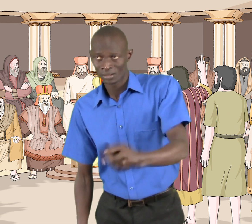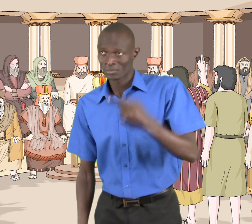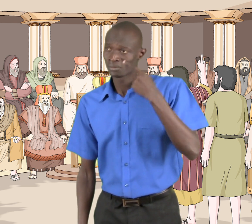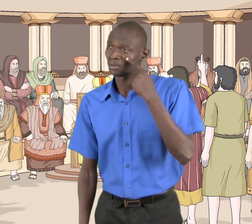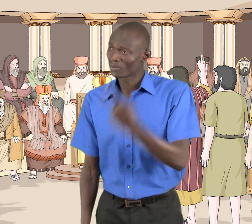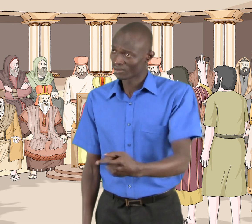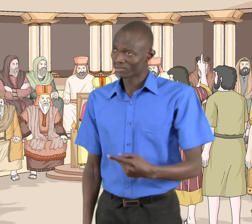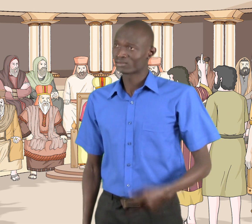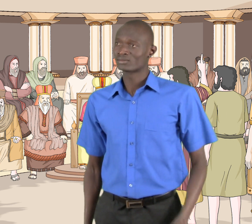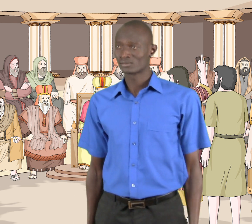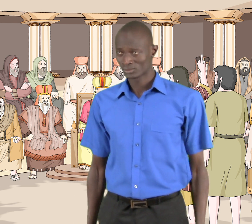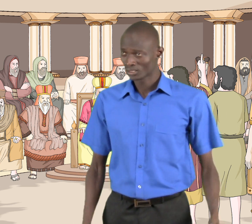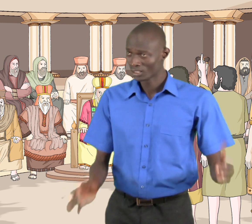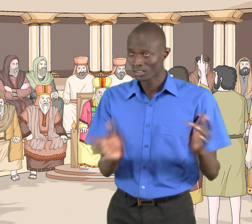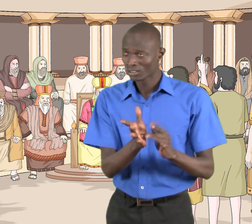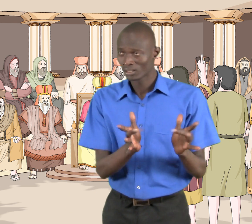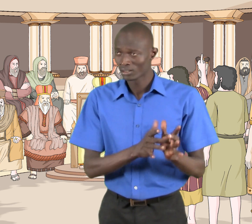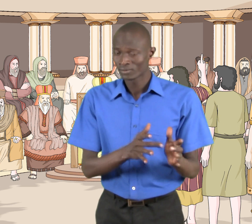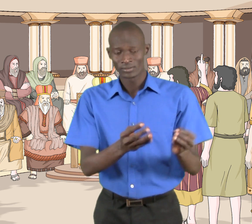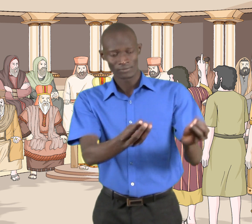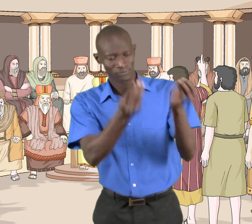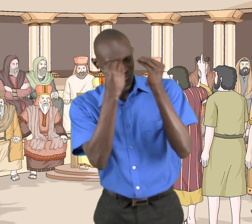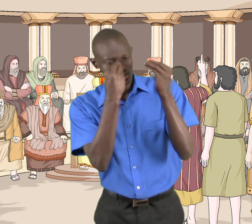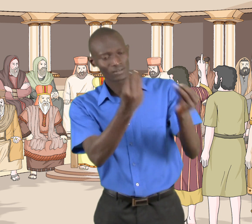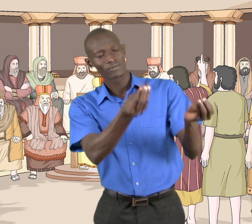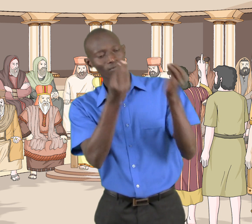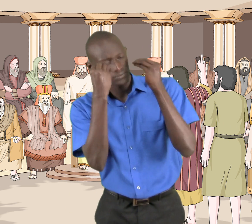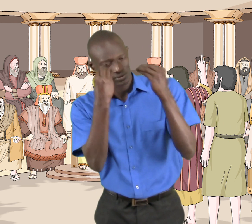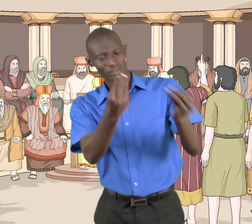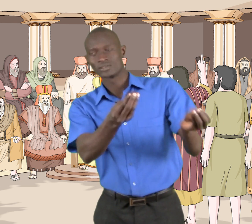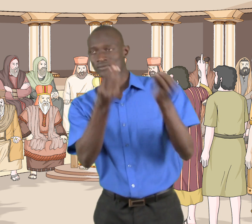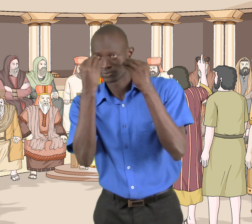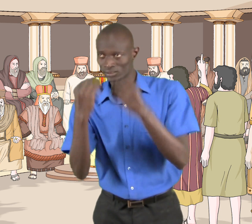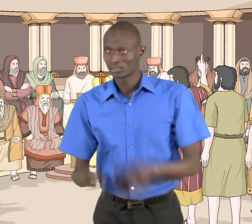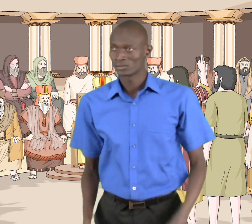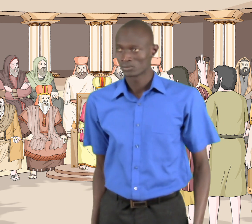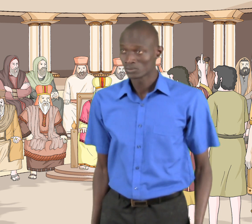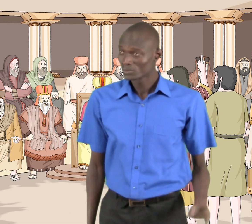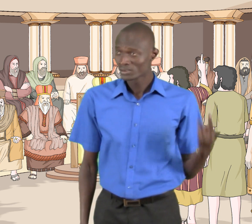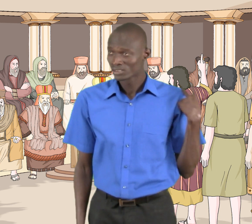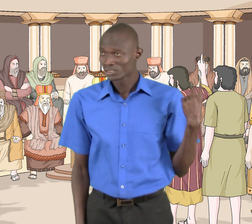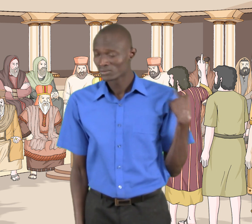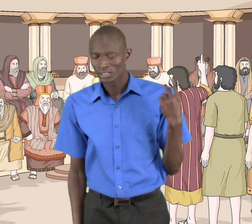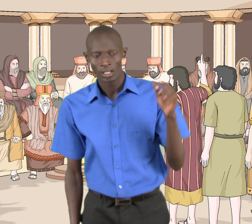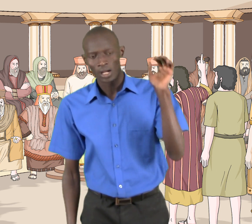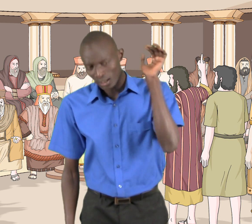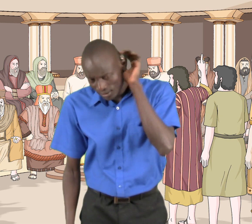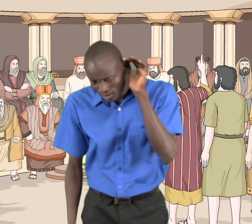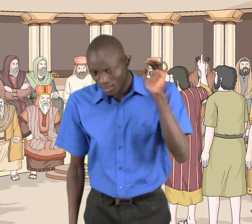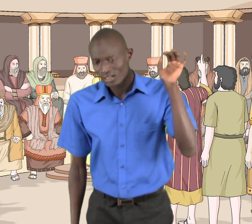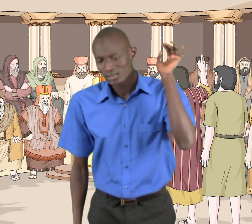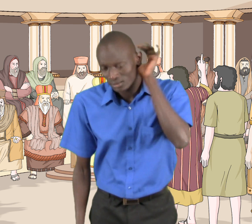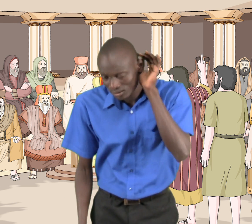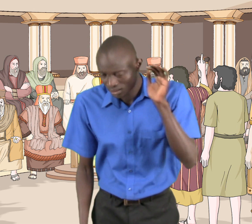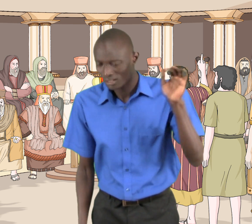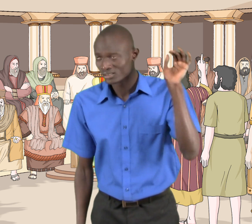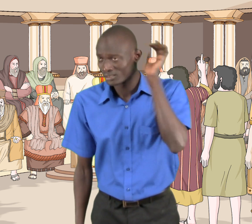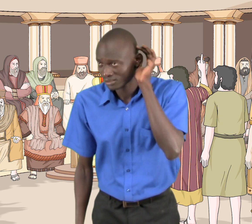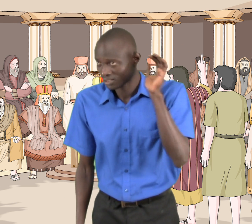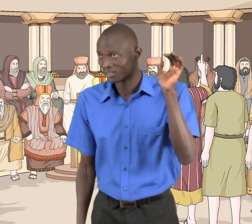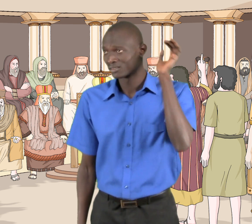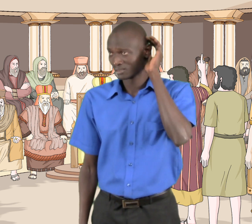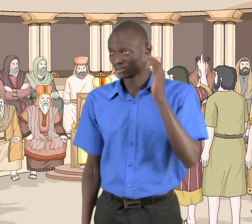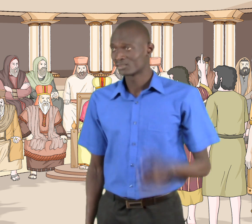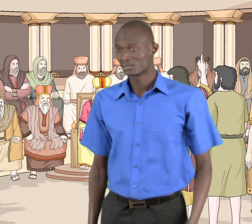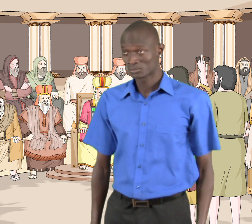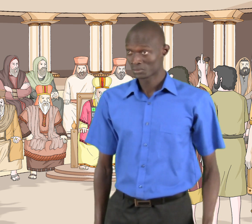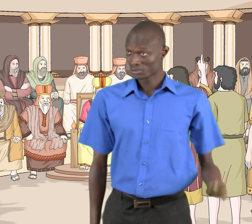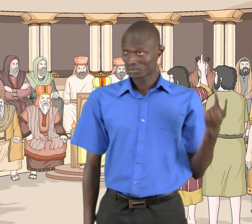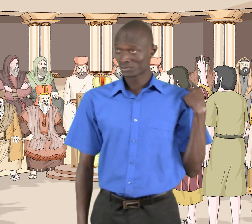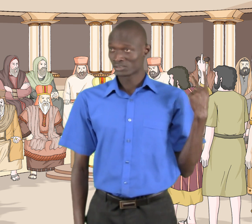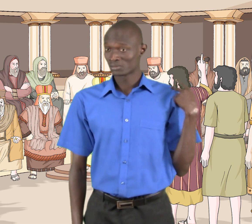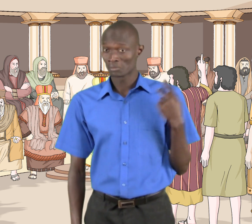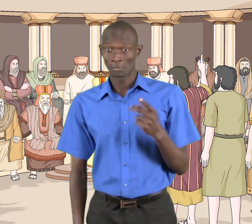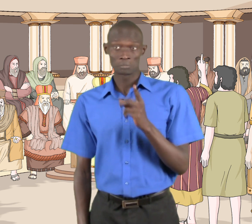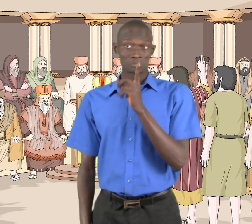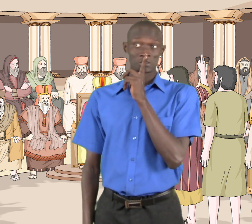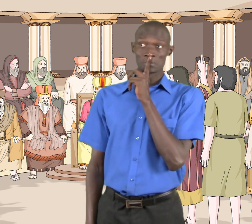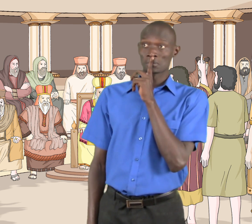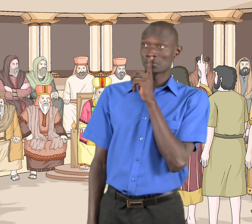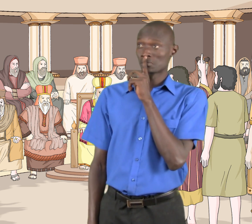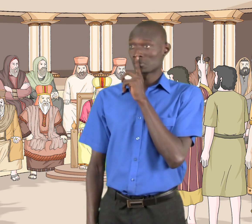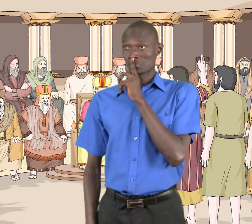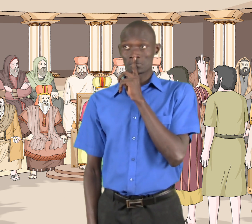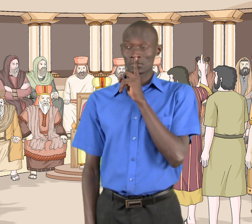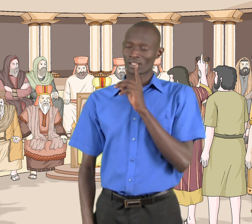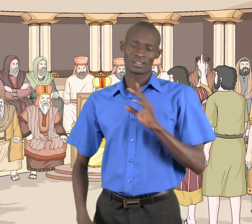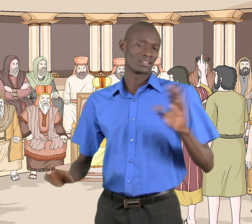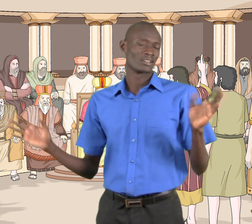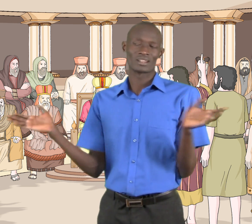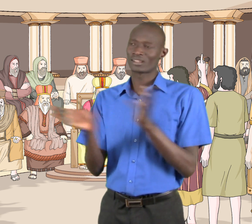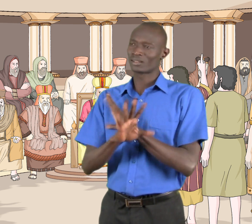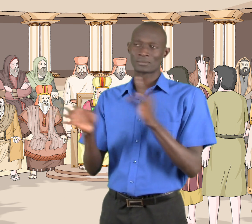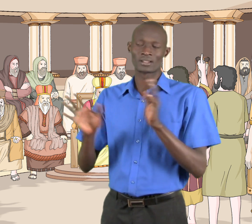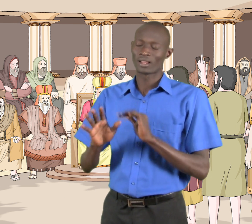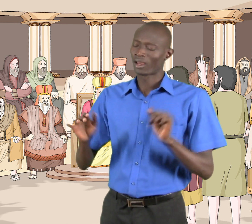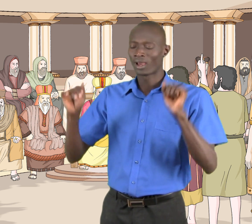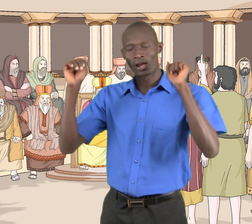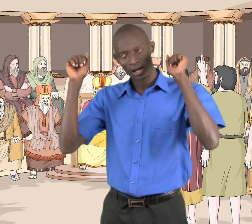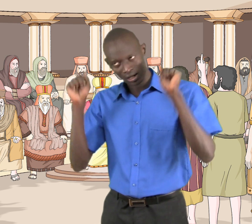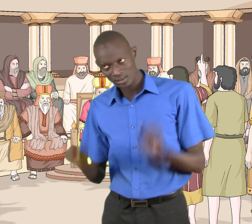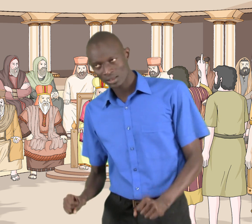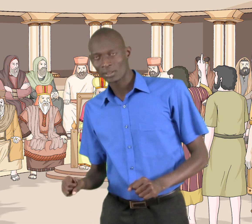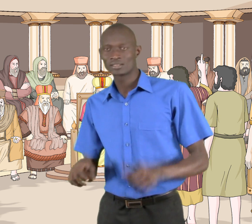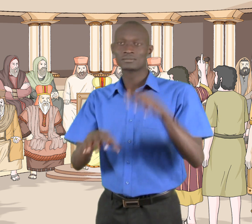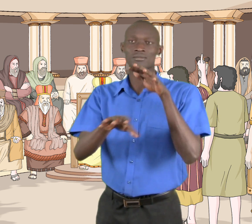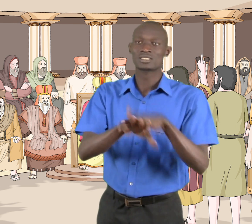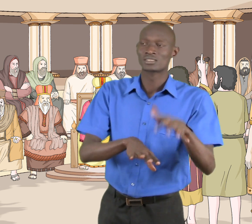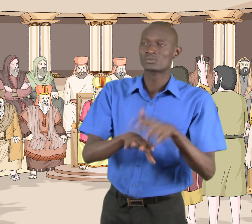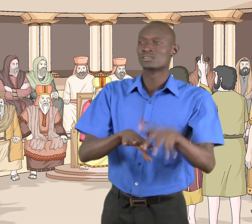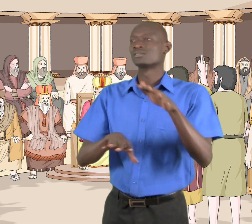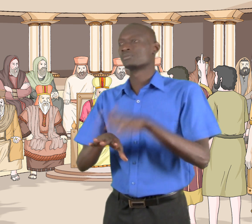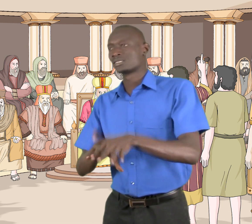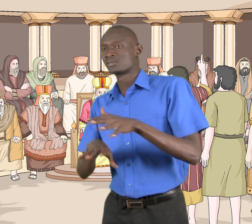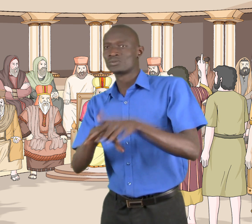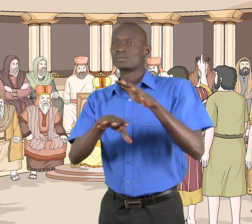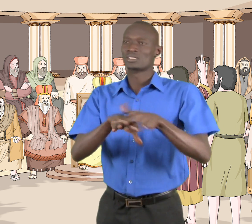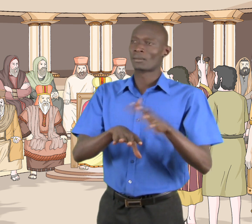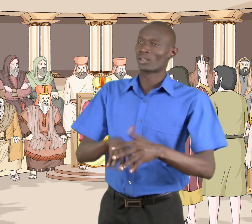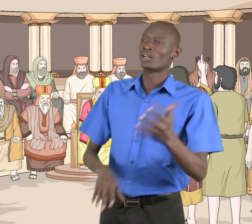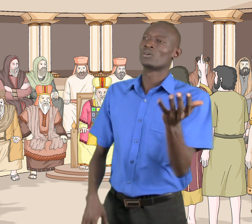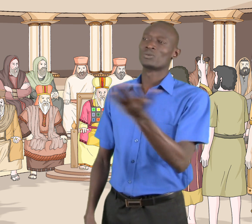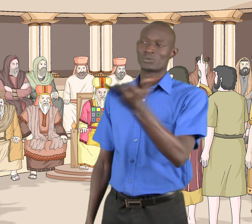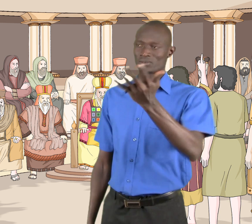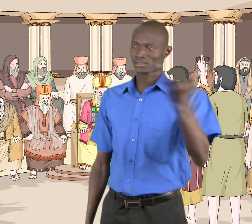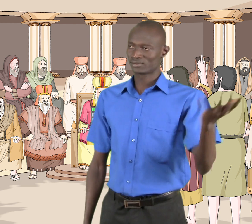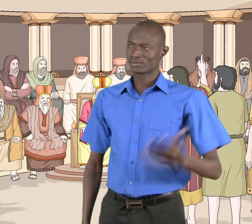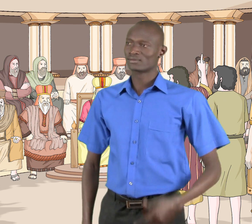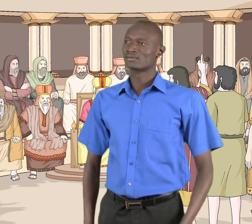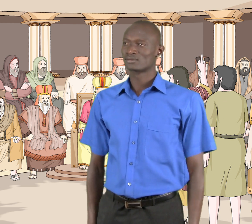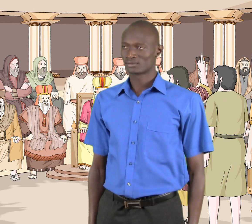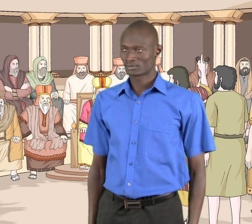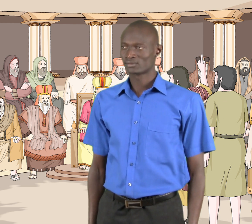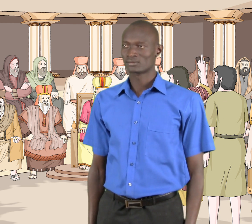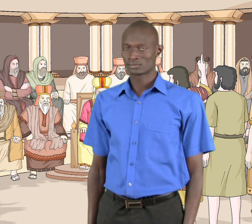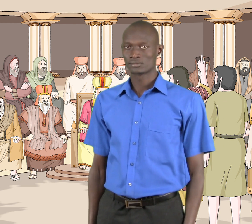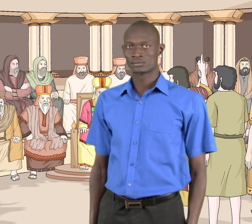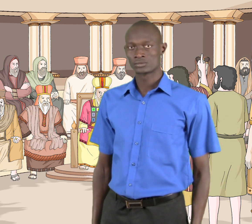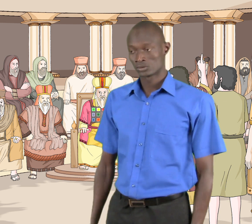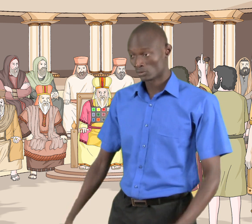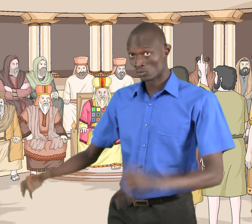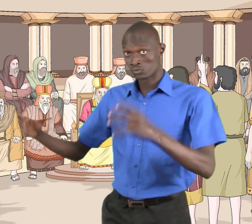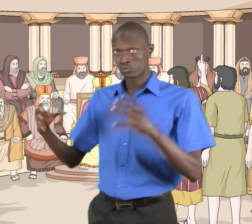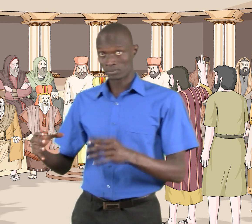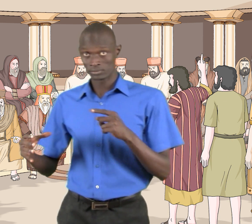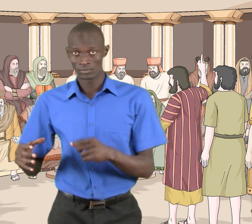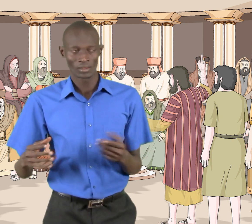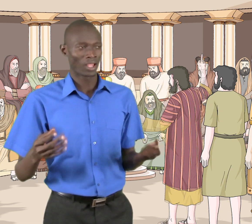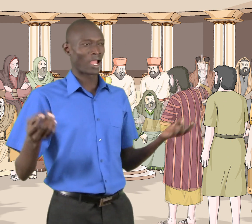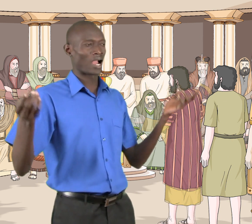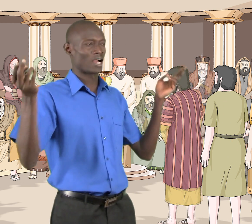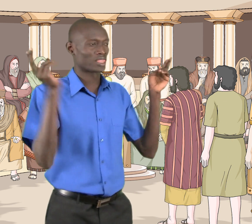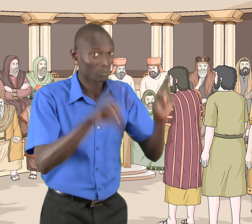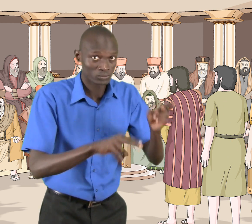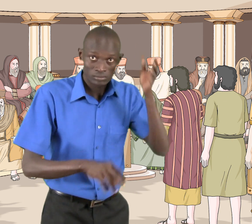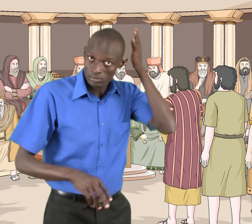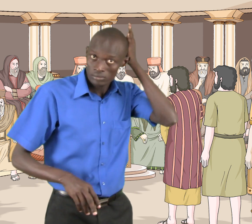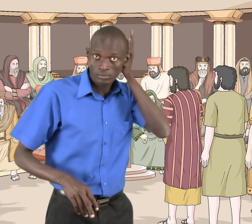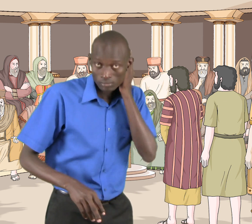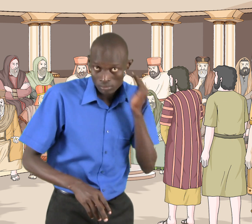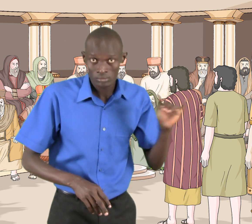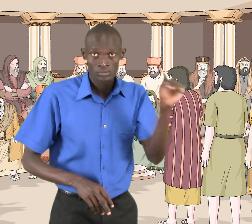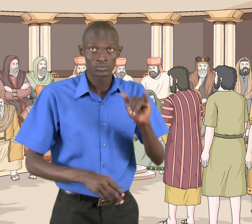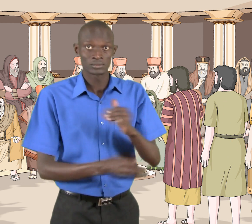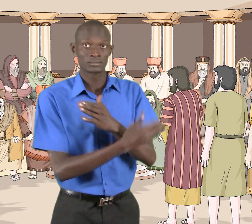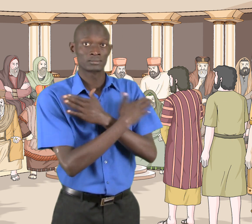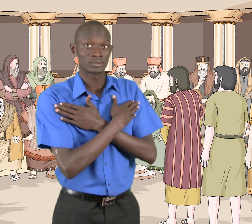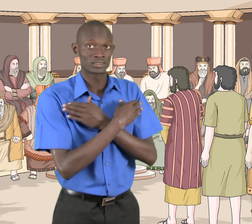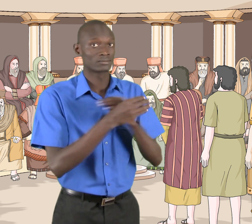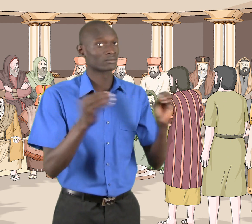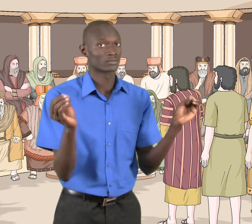For we cannot stop speaking about what we have seen and heard.”